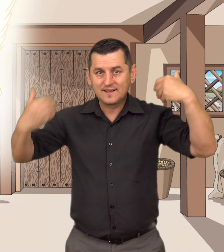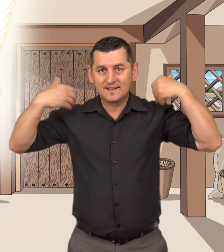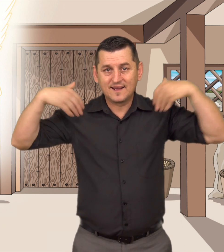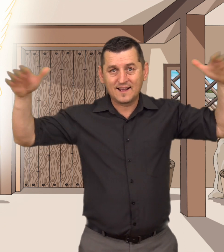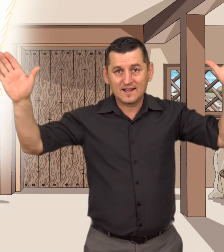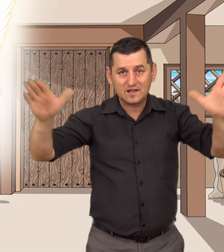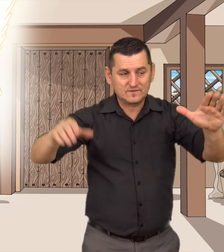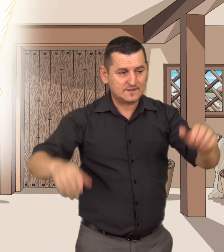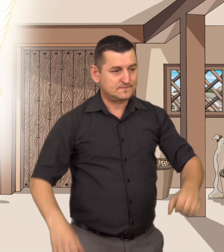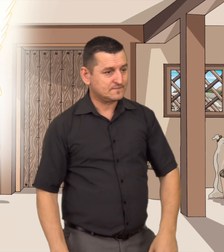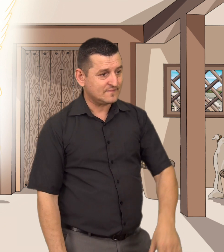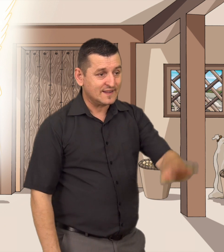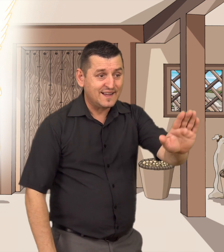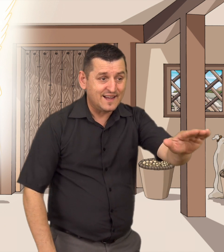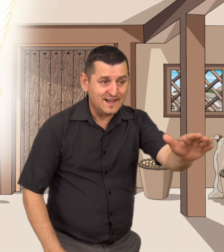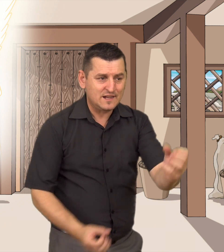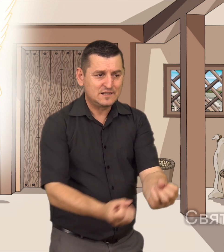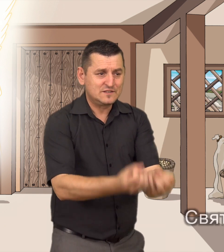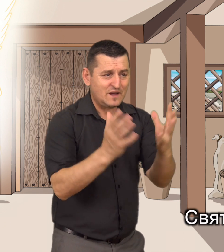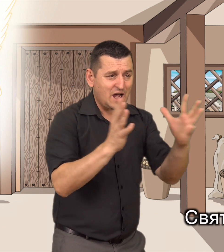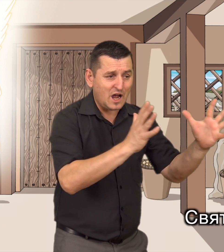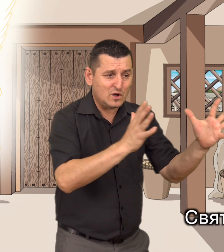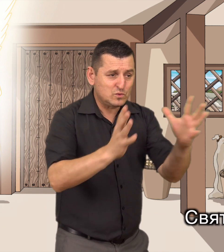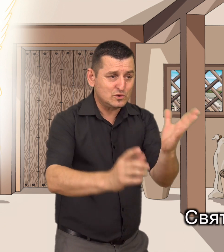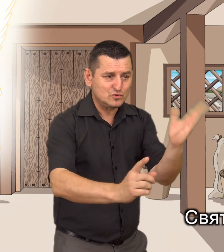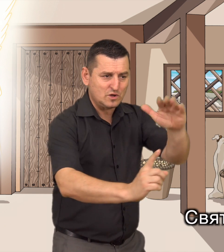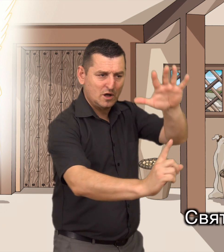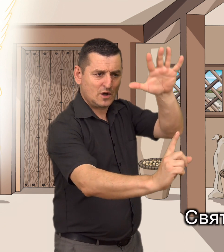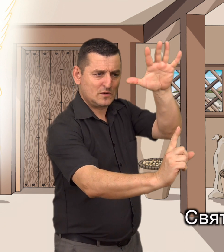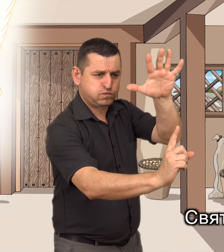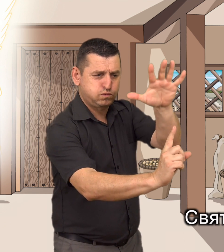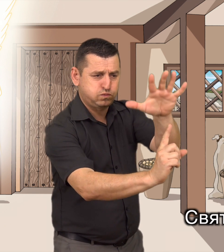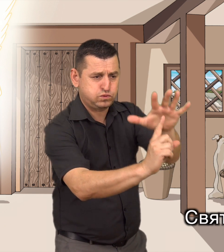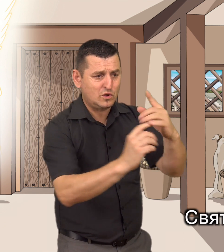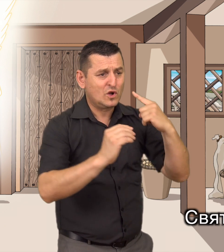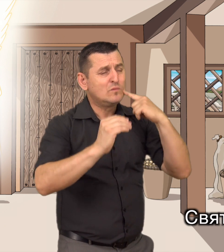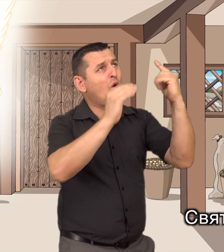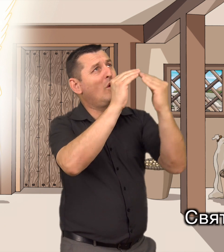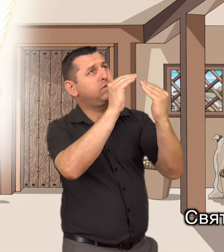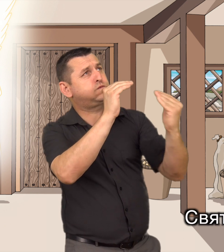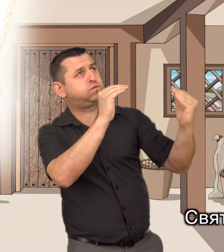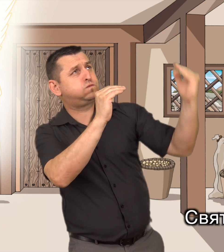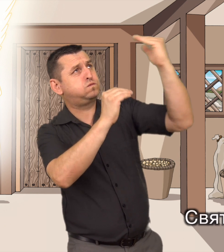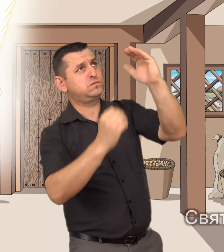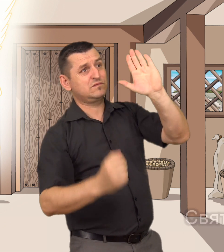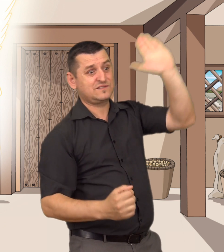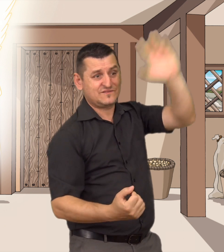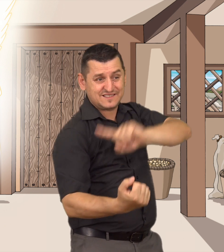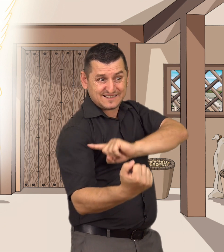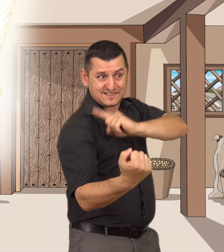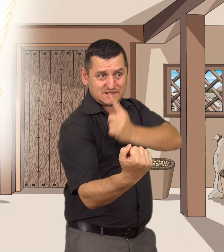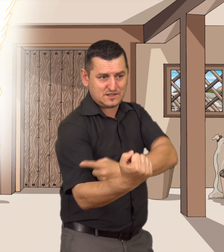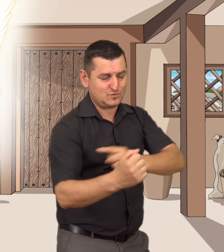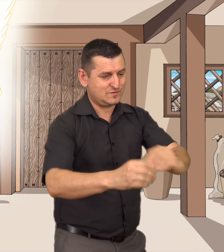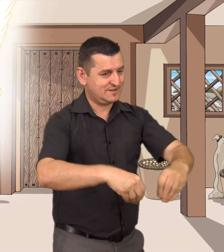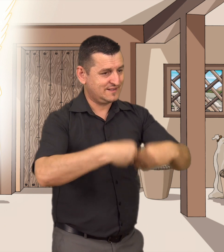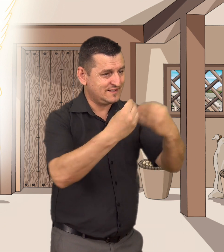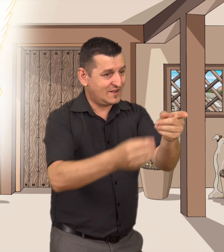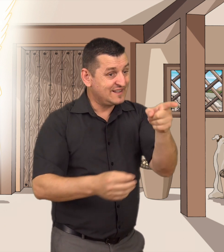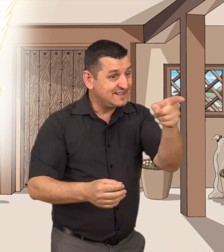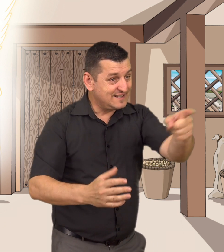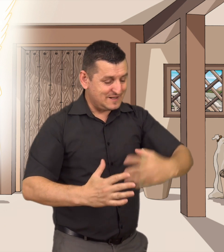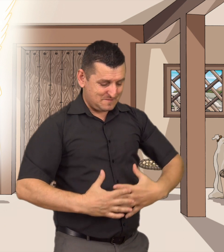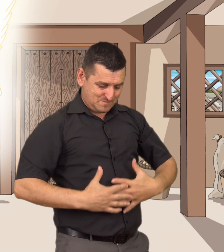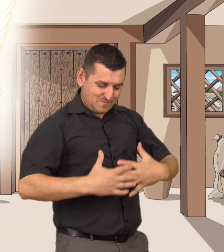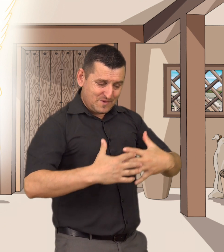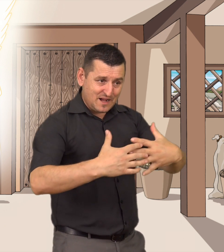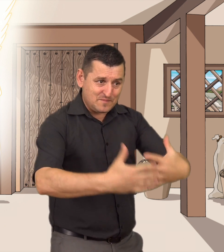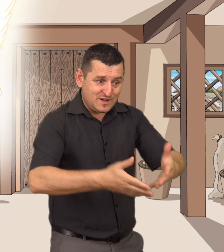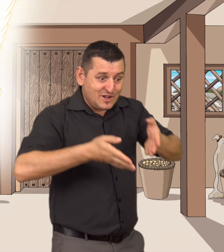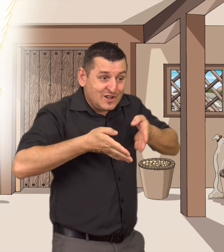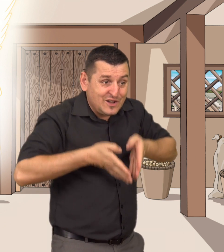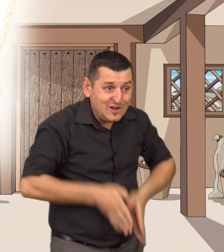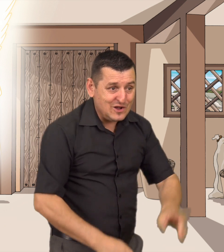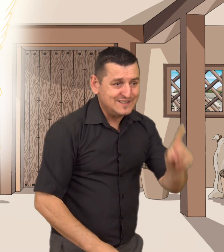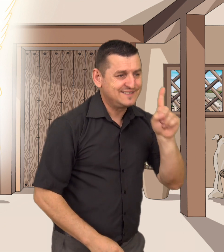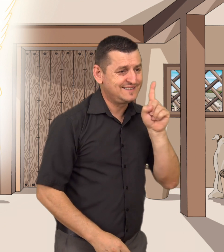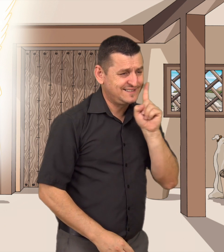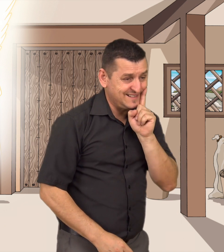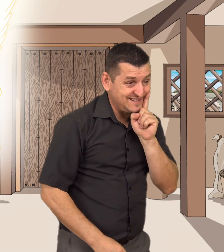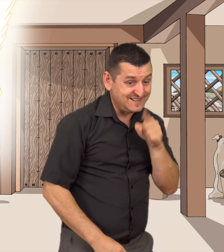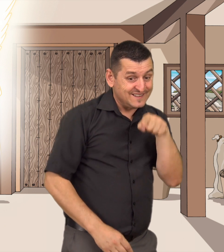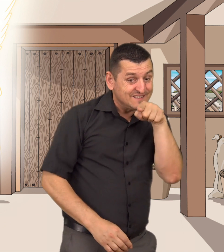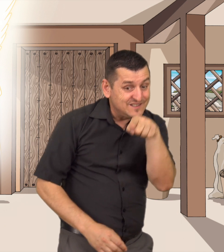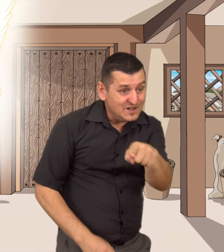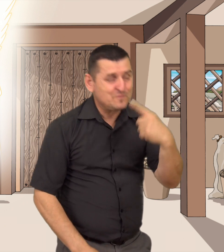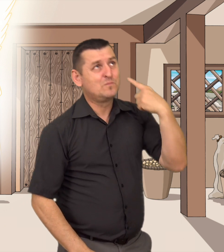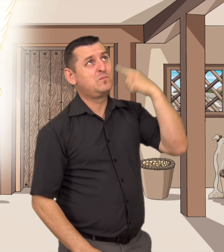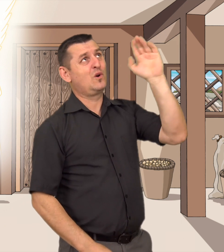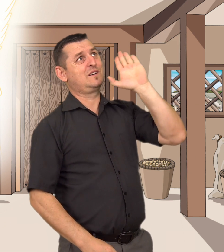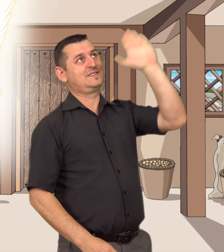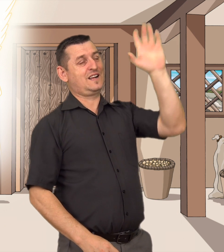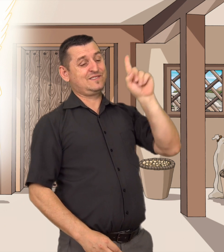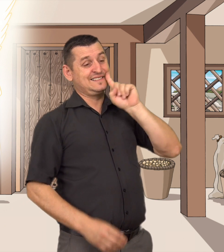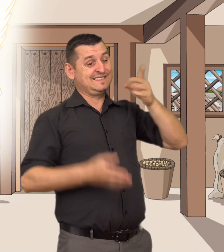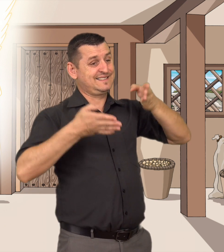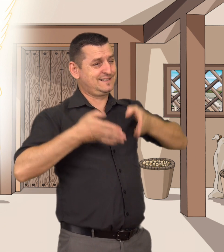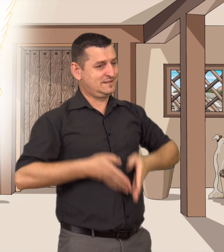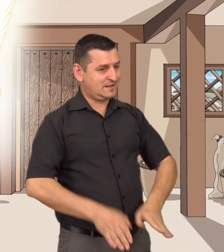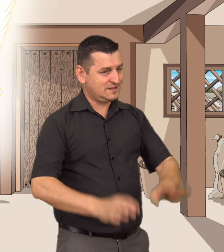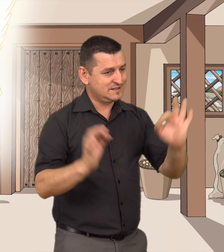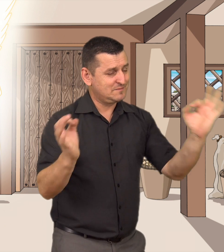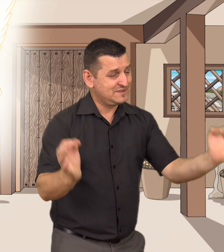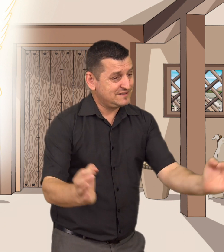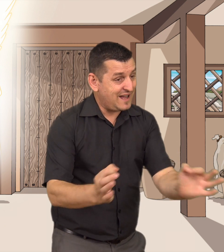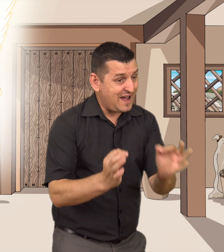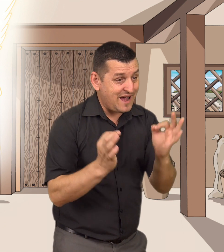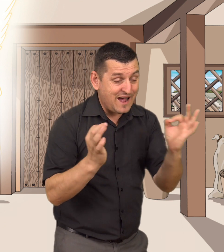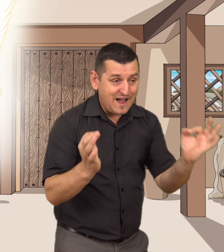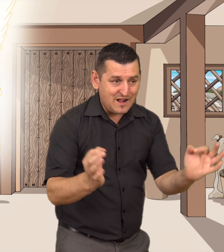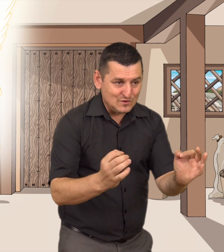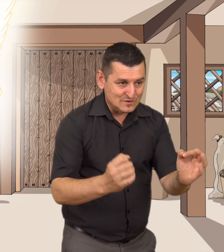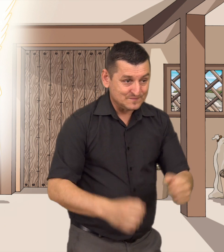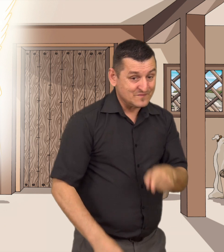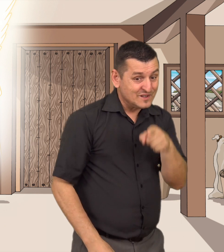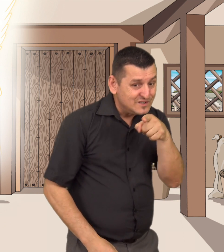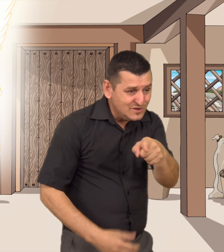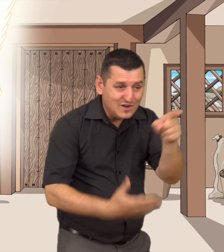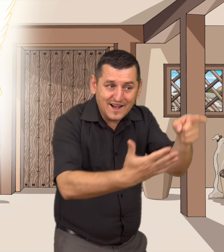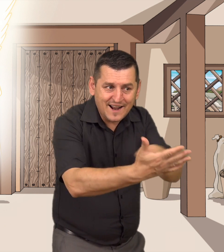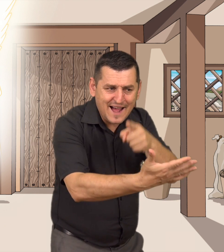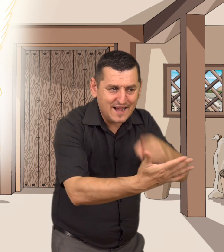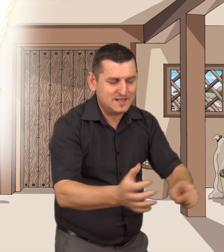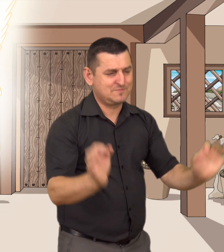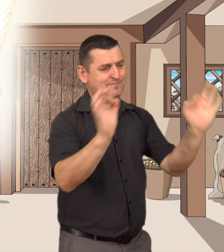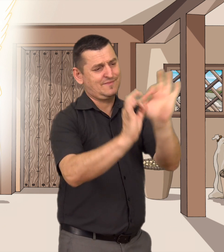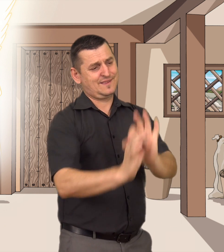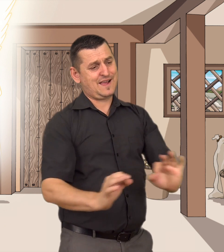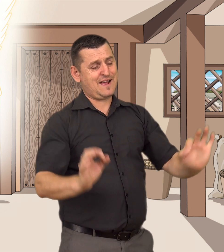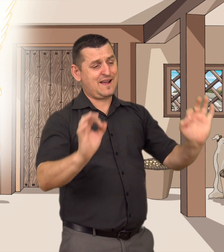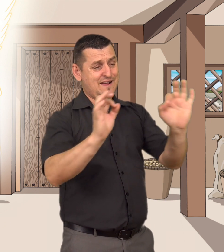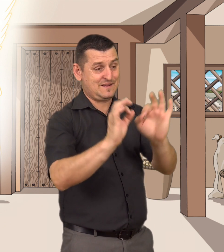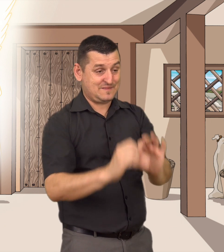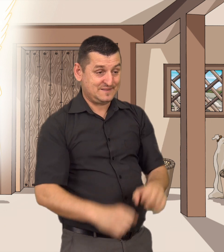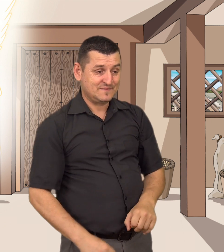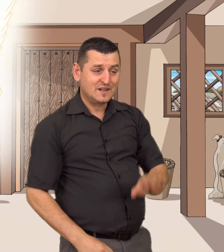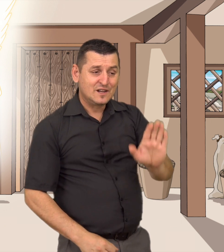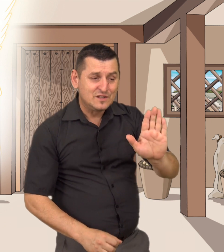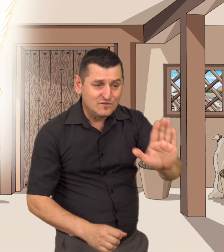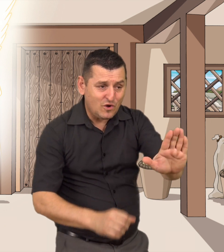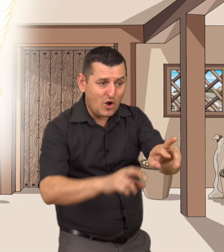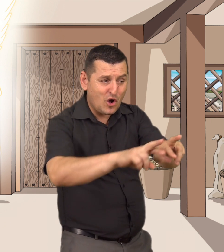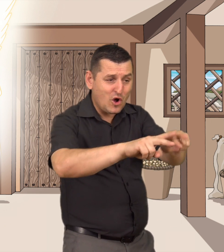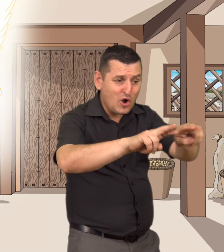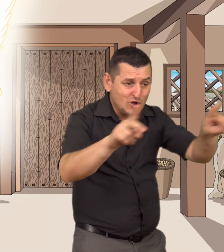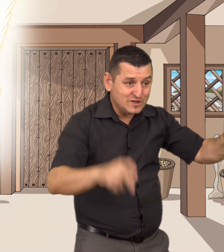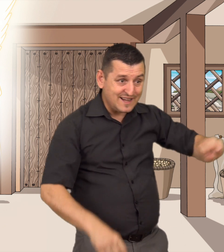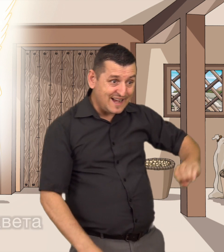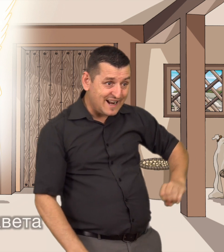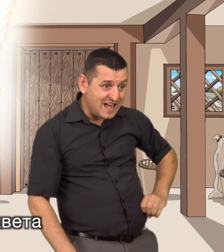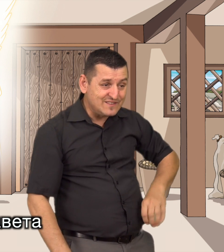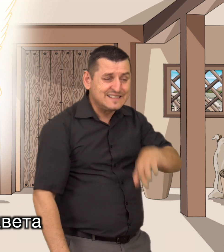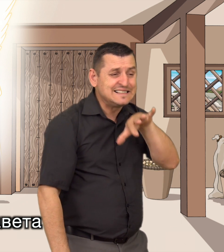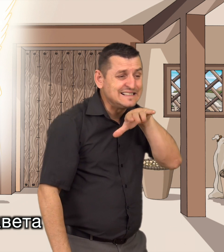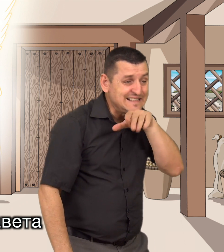The angel replied, “The Holy Spirit will come upon you, and the power of the Most High will overshadow you. So the Holy One to be born will be called the Son of God.